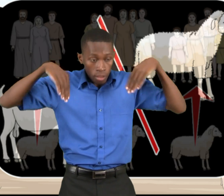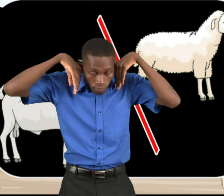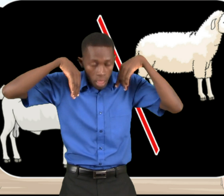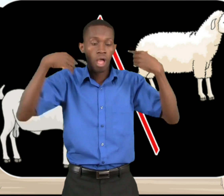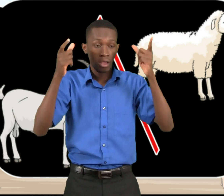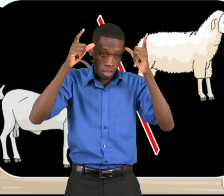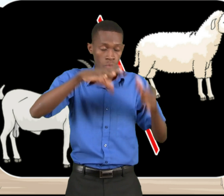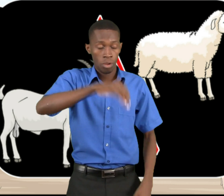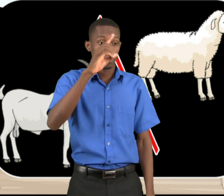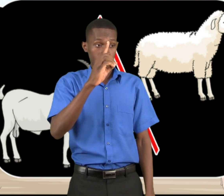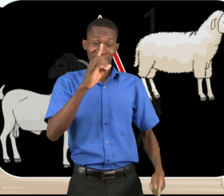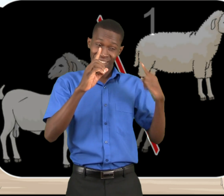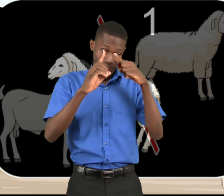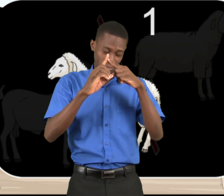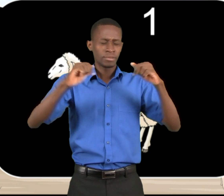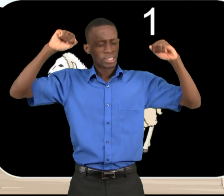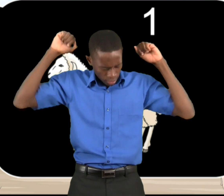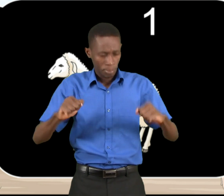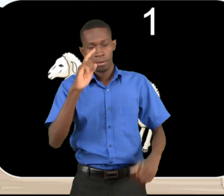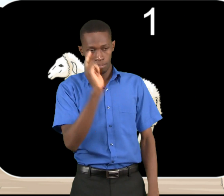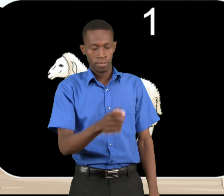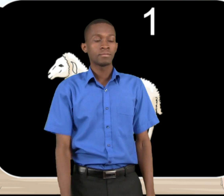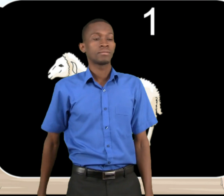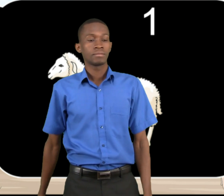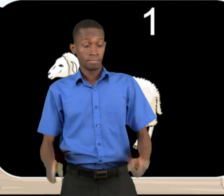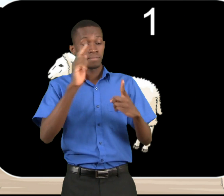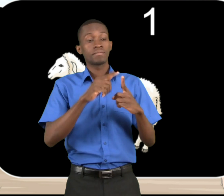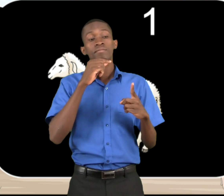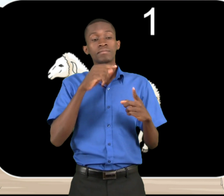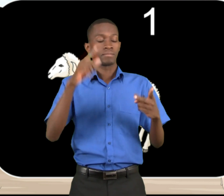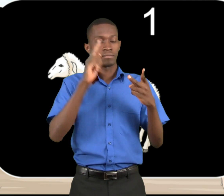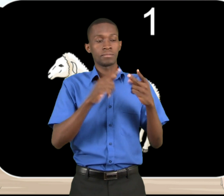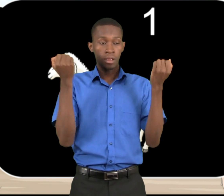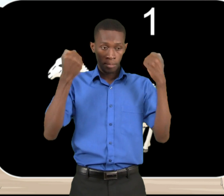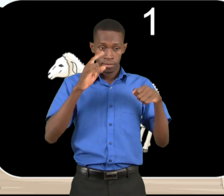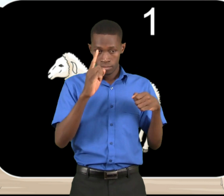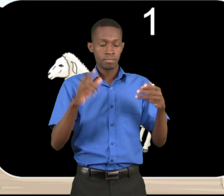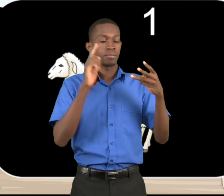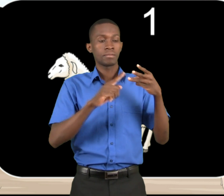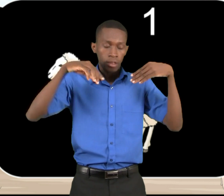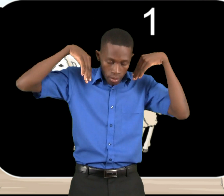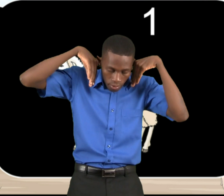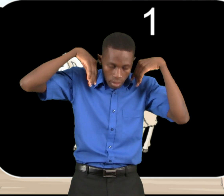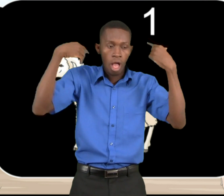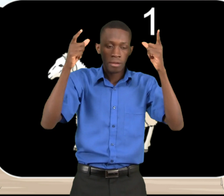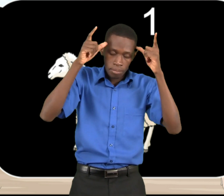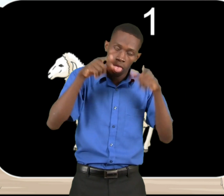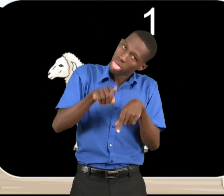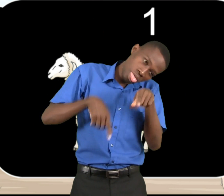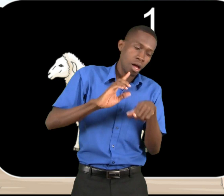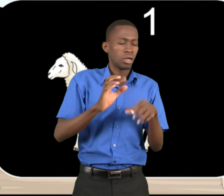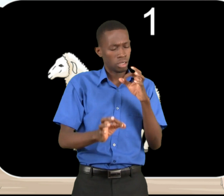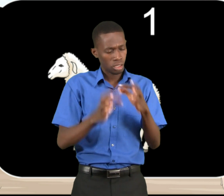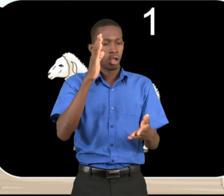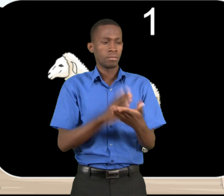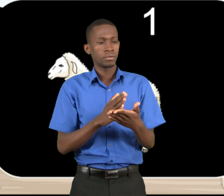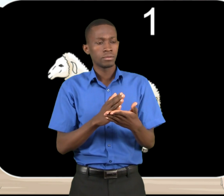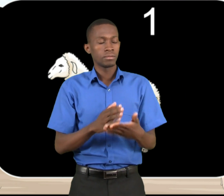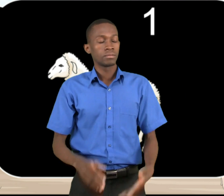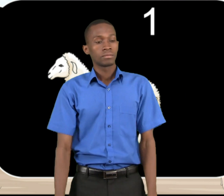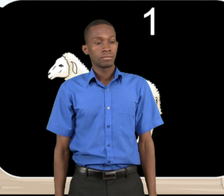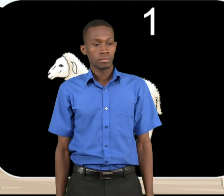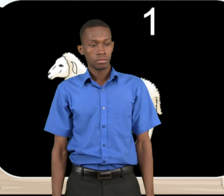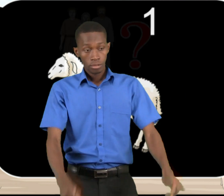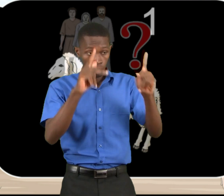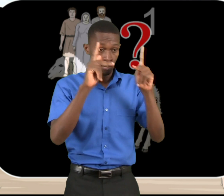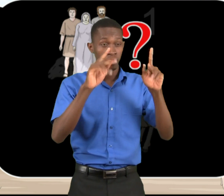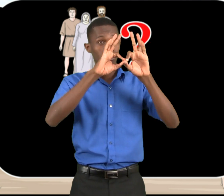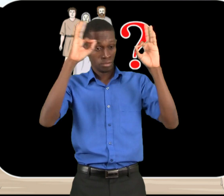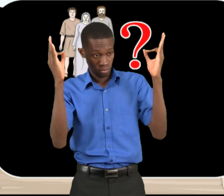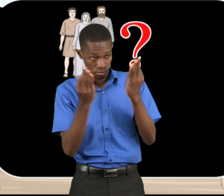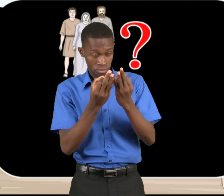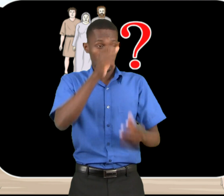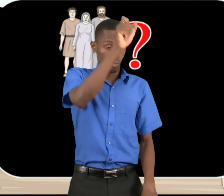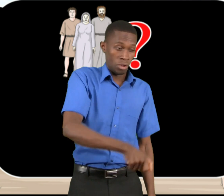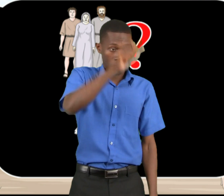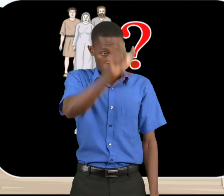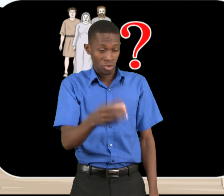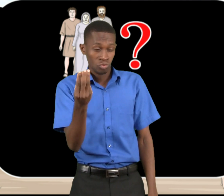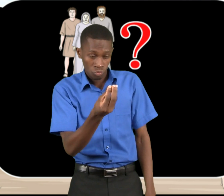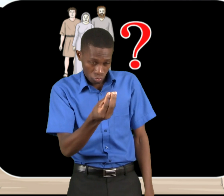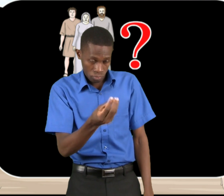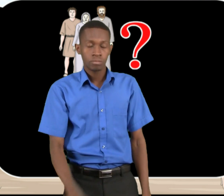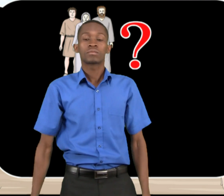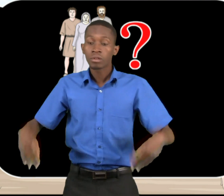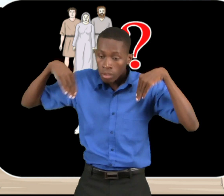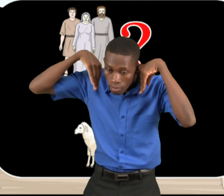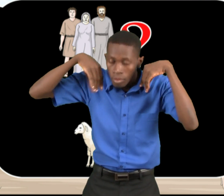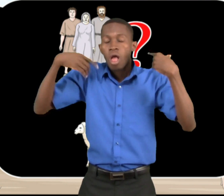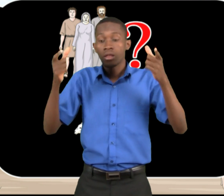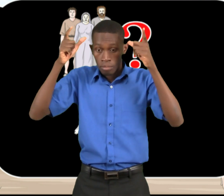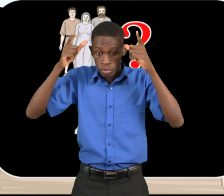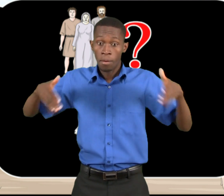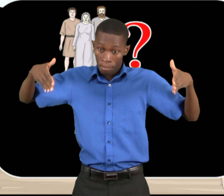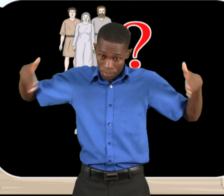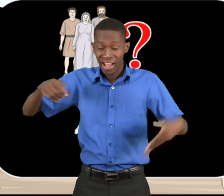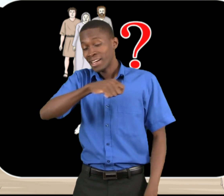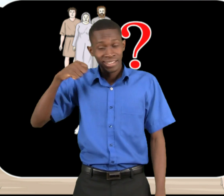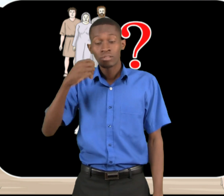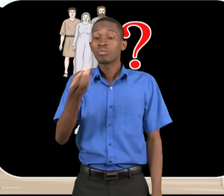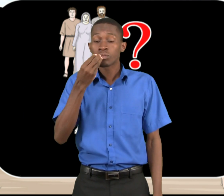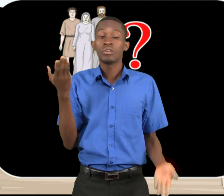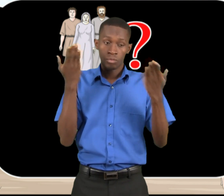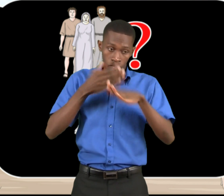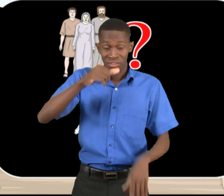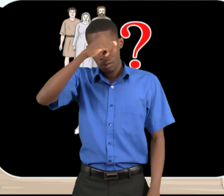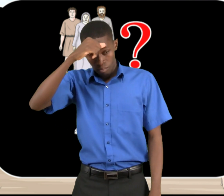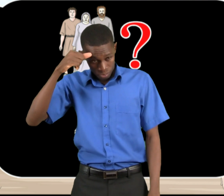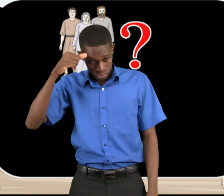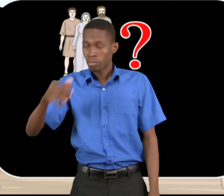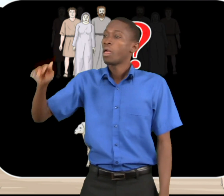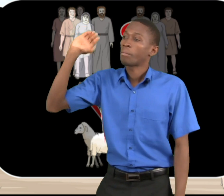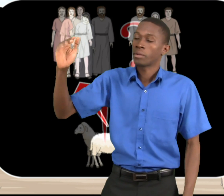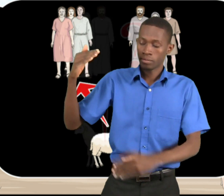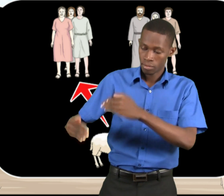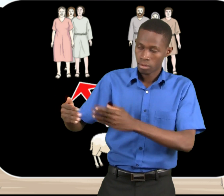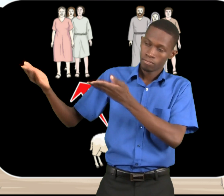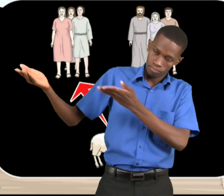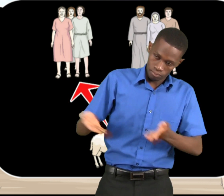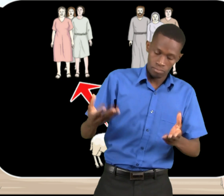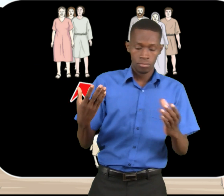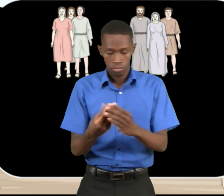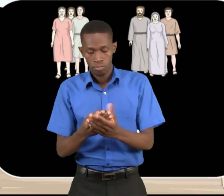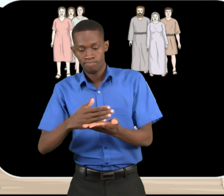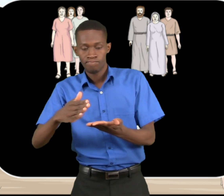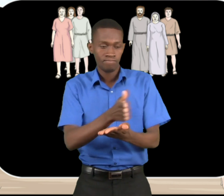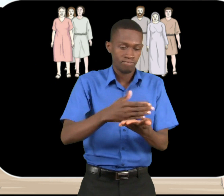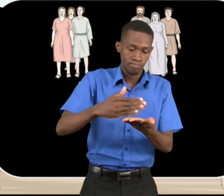If the household is too small for a whole lamb, they are to share with the nearest neighbor based on the number of people, and apportion the lamb accordingly.